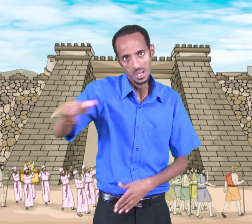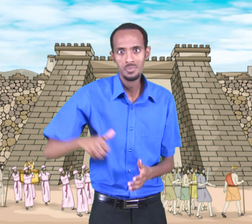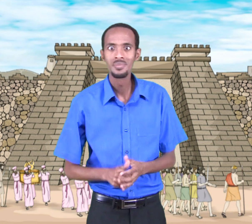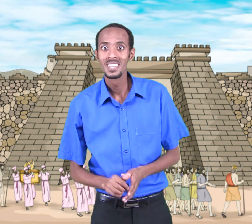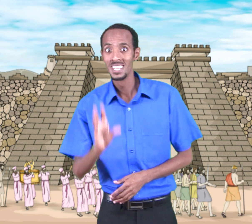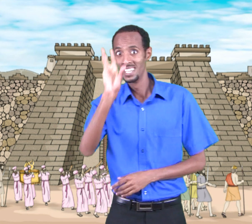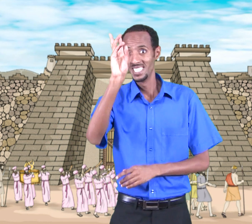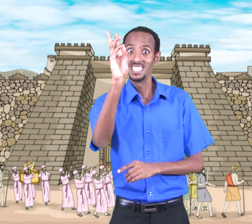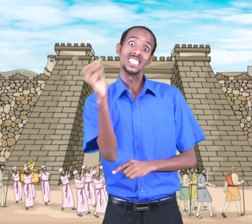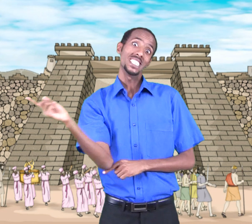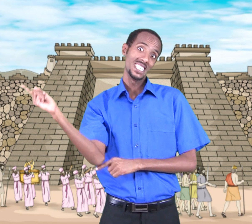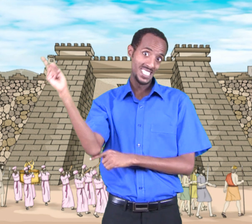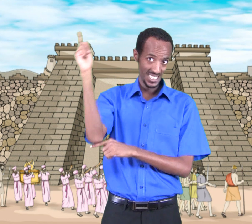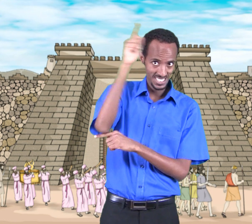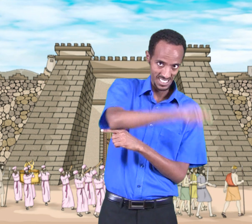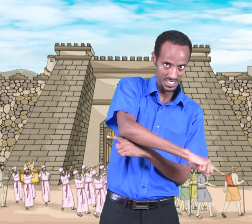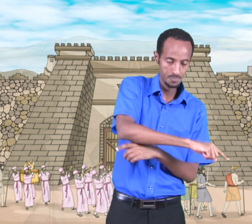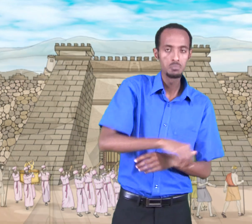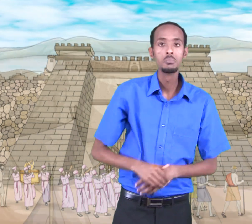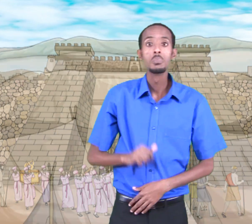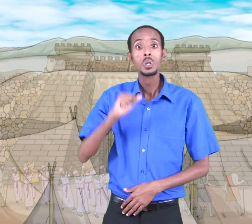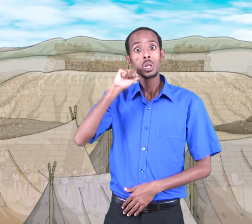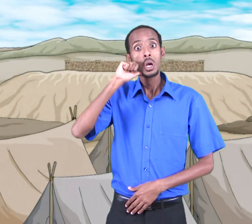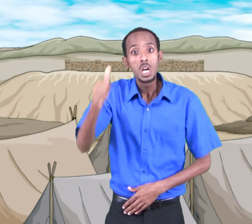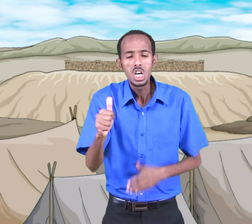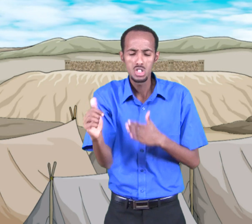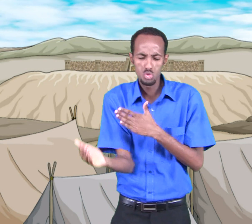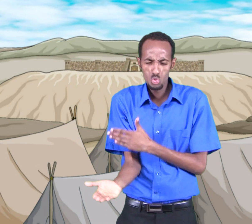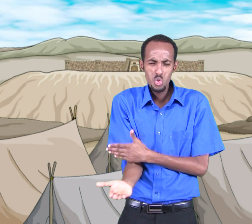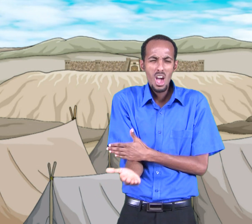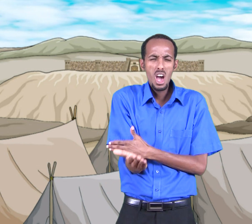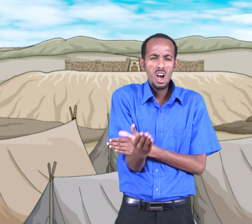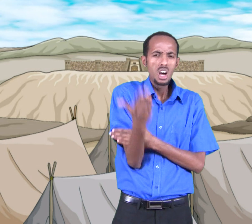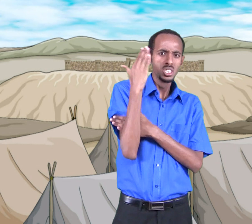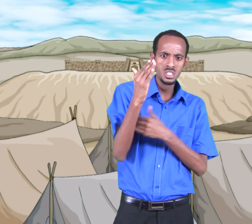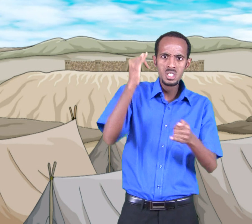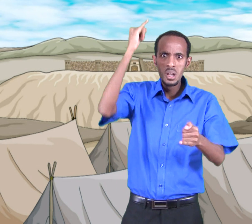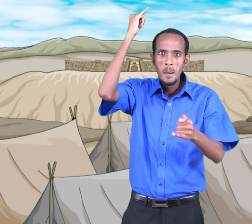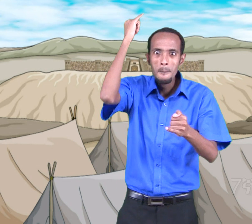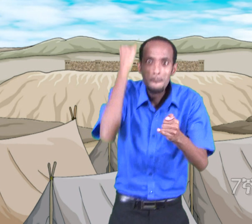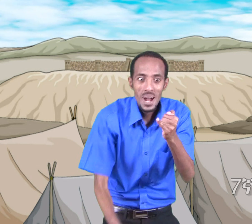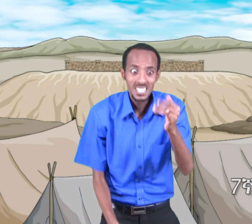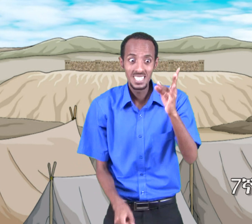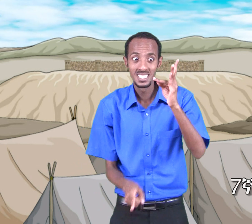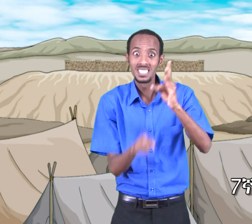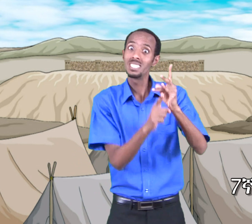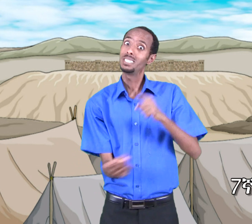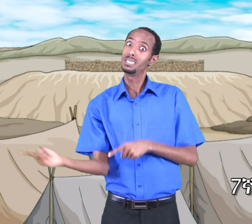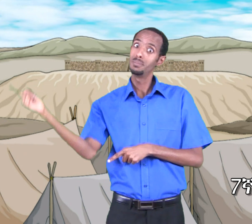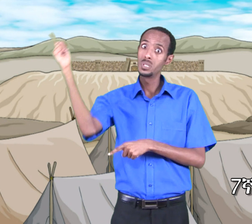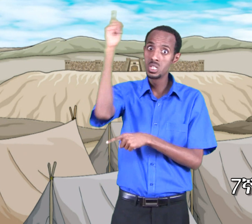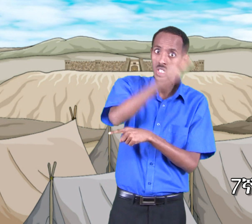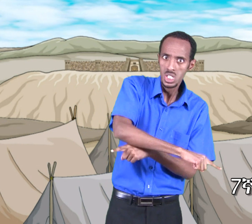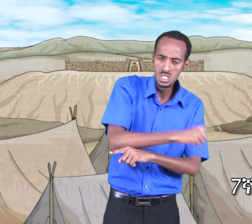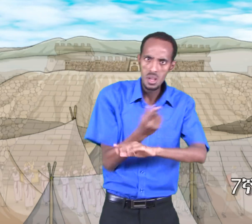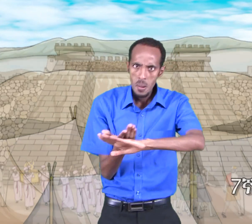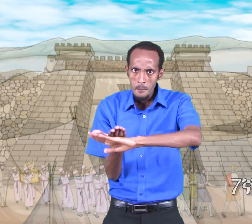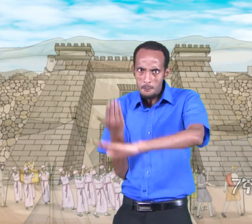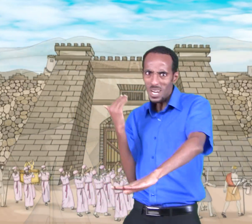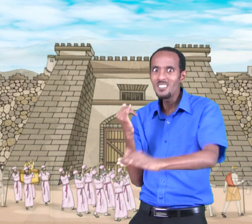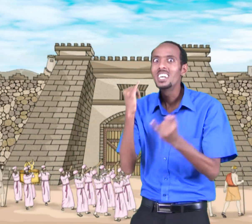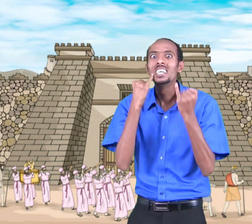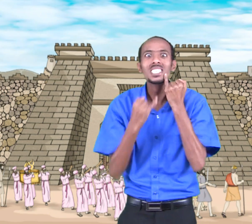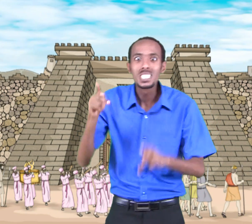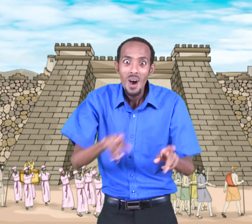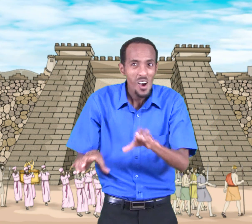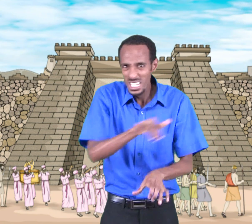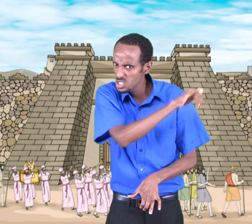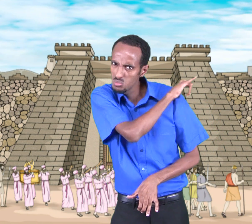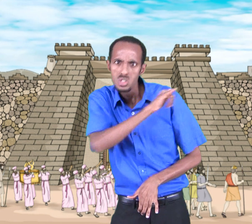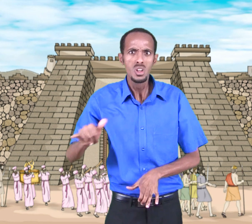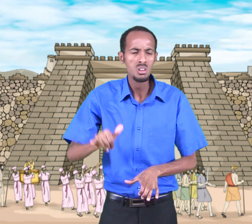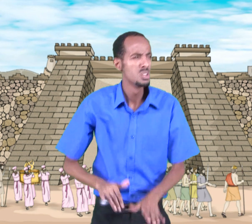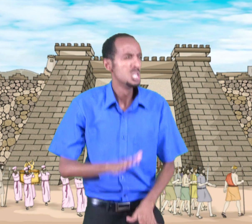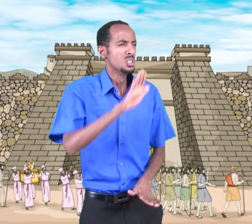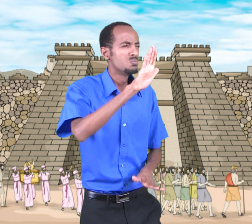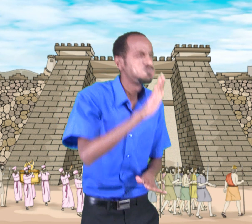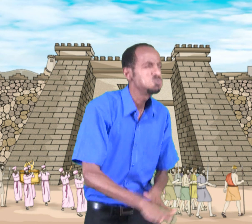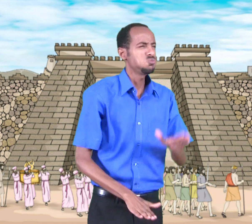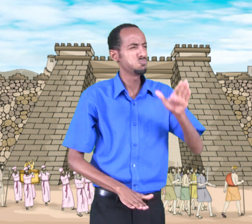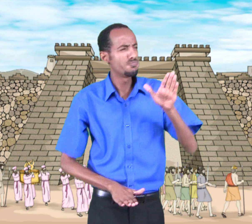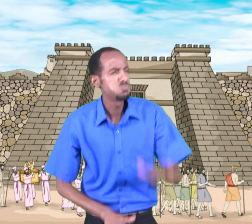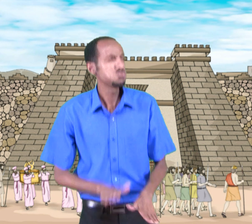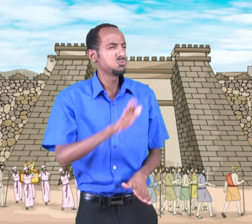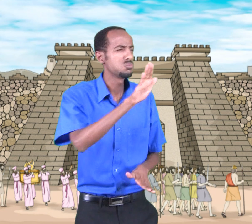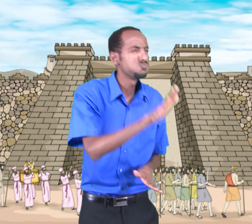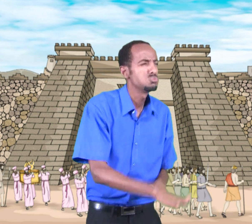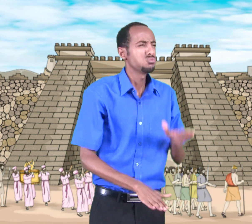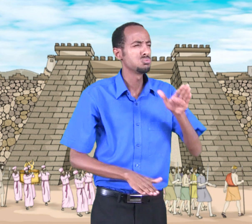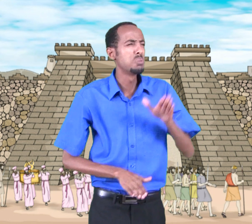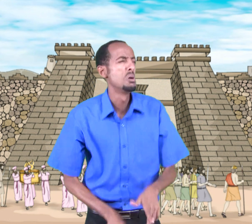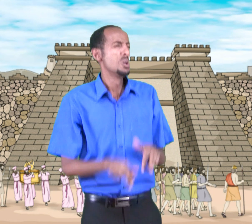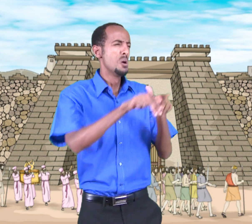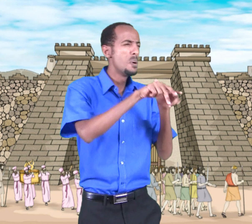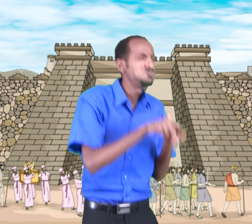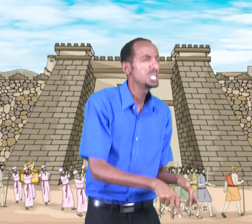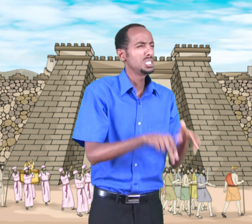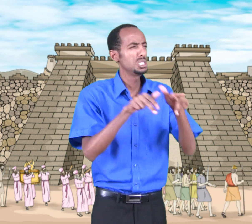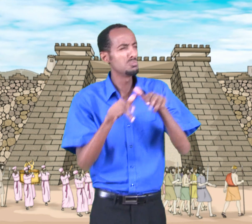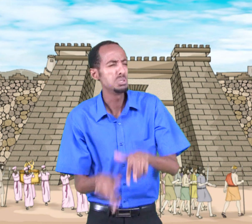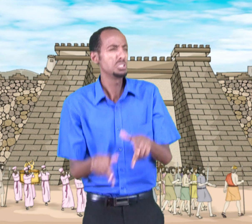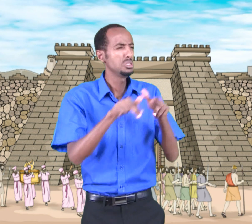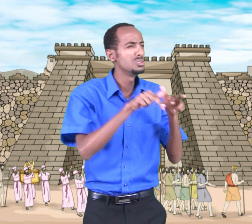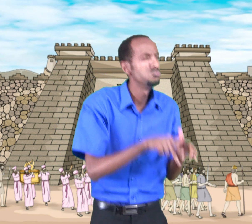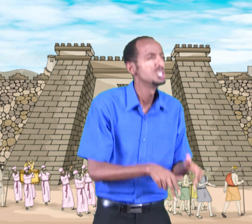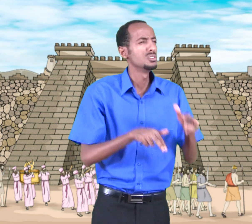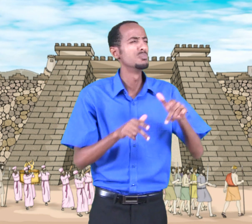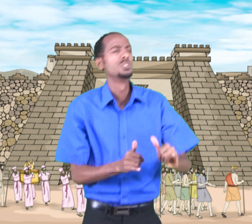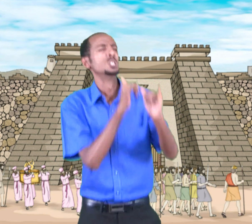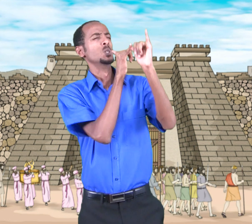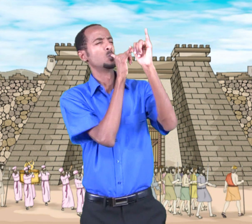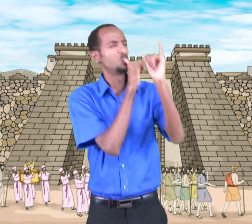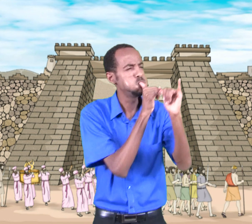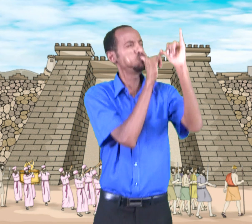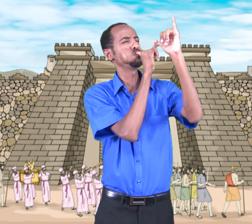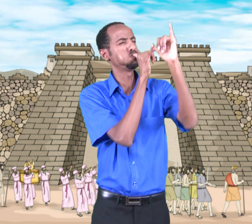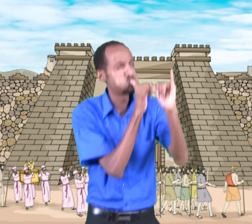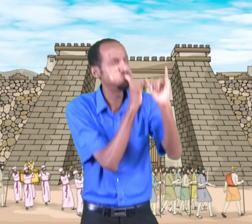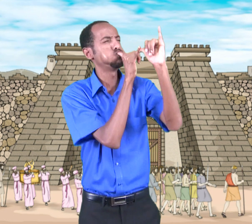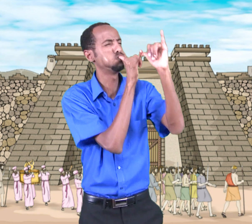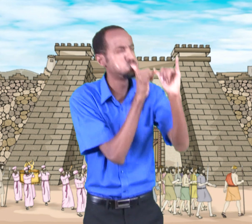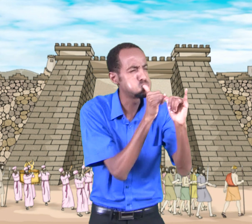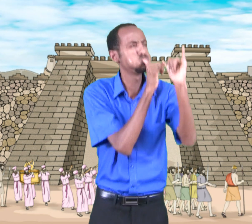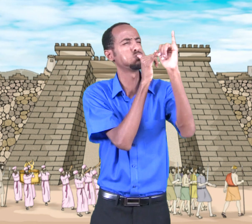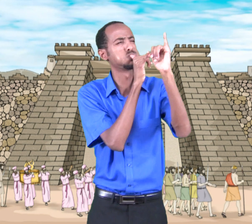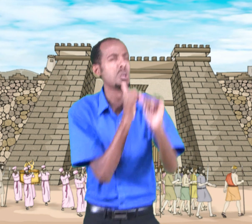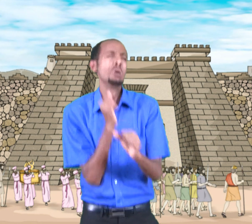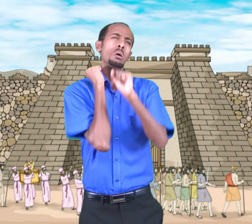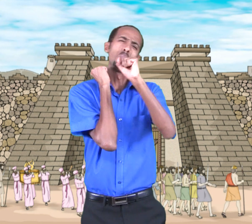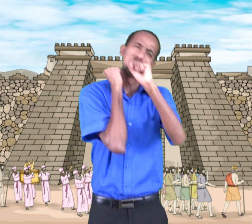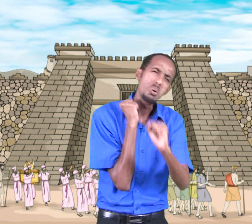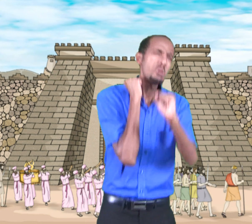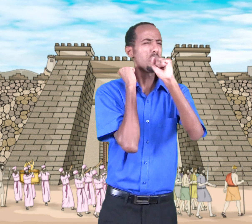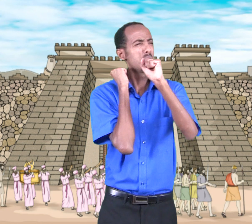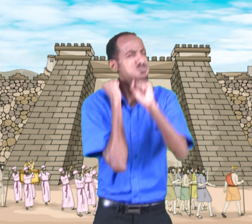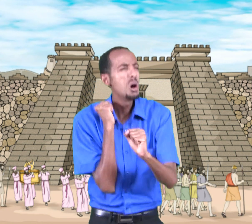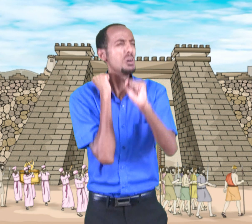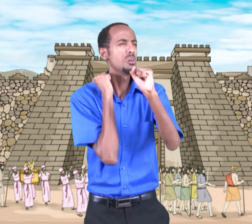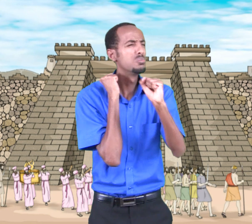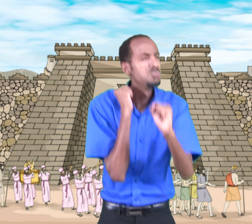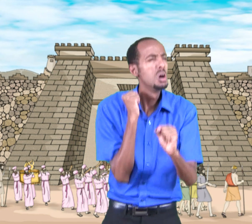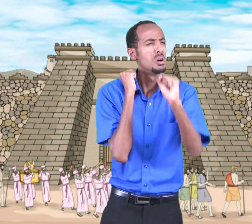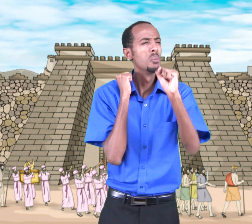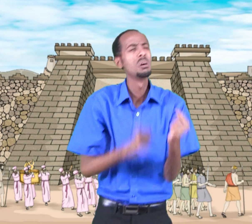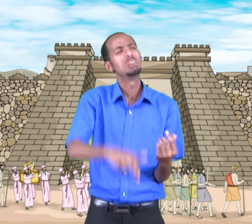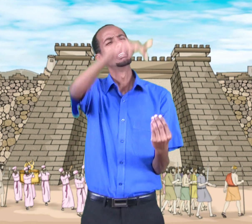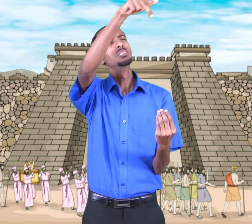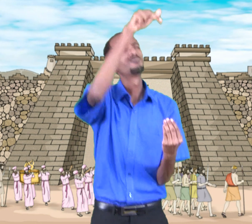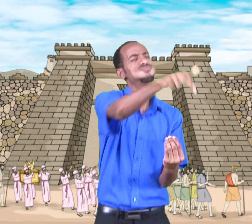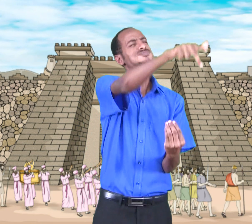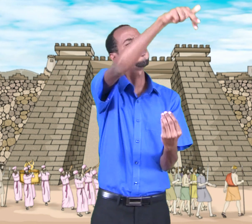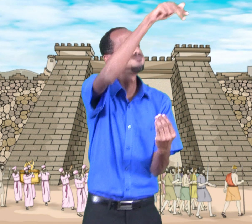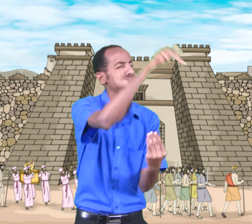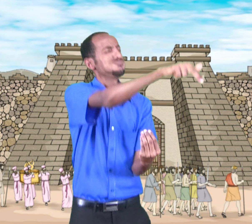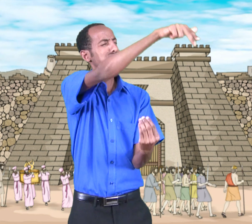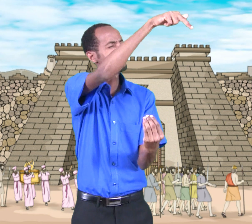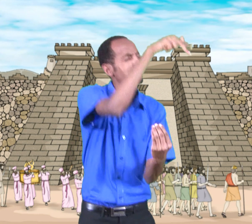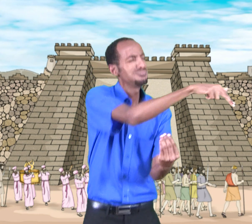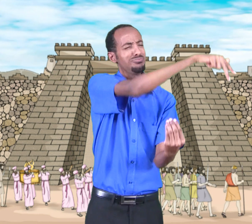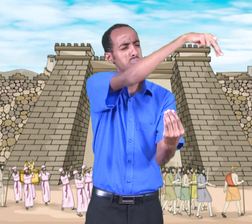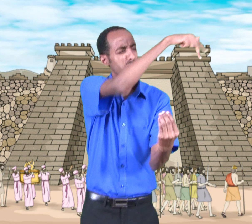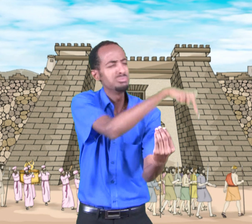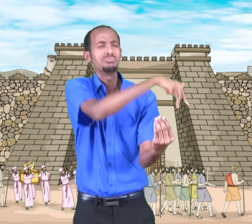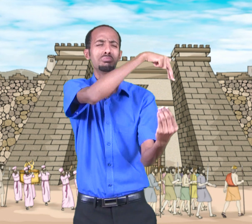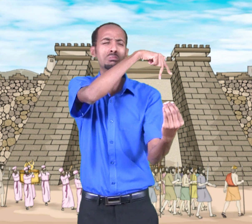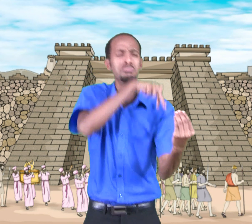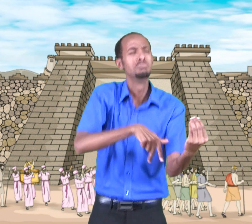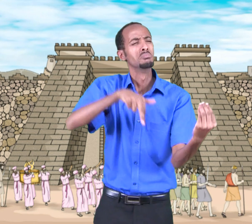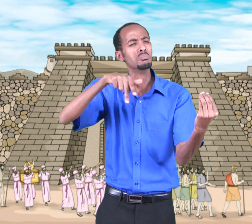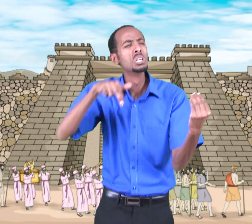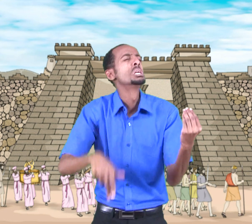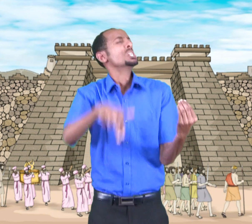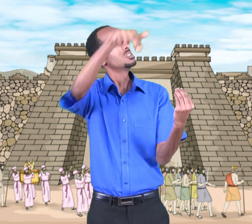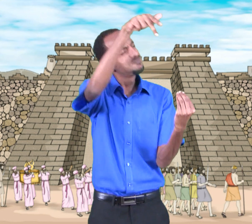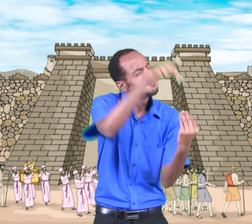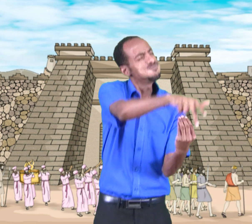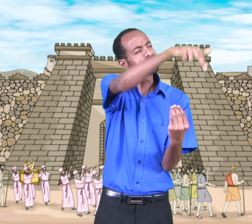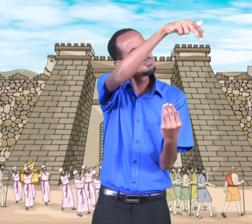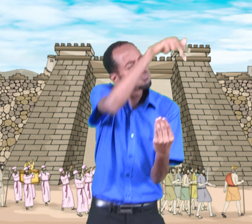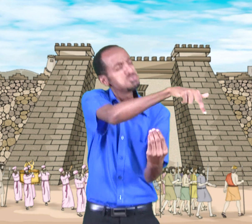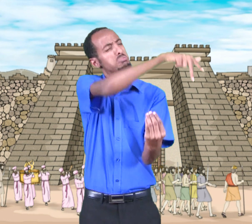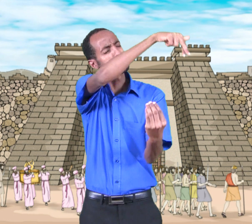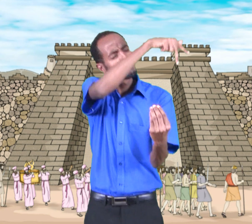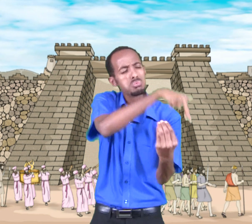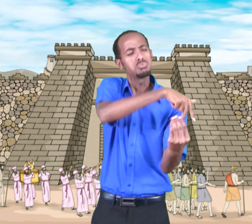Then on the seventh day, they got up at dawn and marched around the city seven times in the same manner. That was the only day they circled the city seven times.